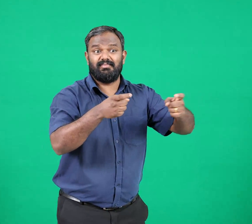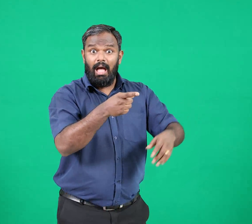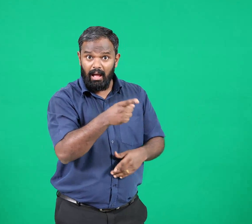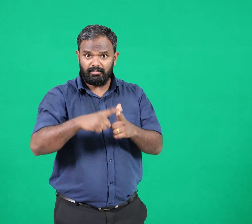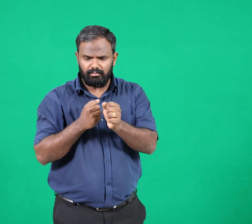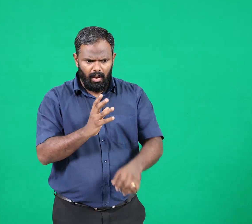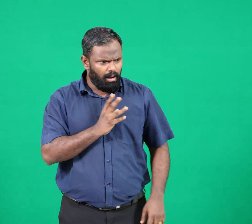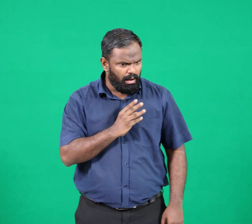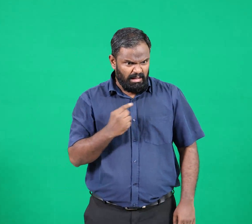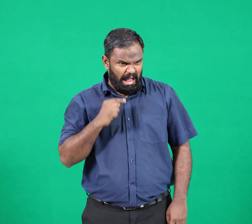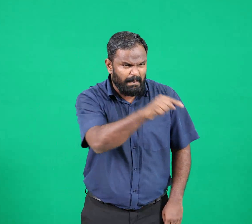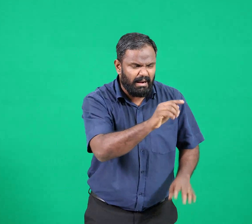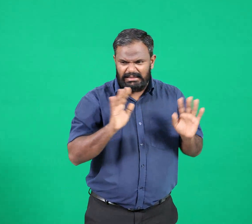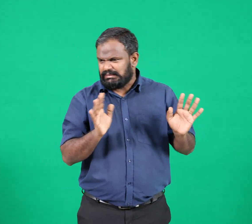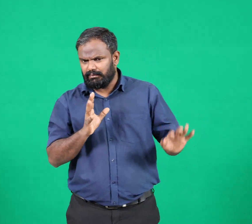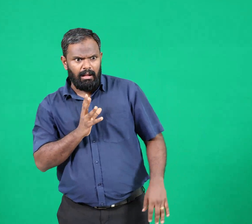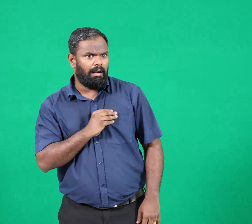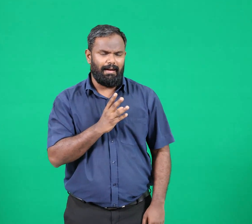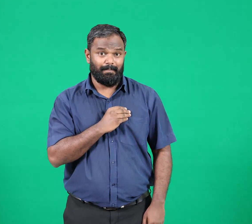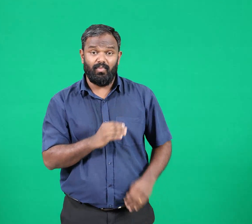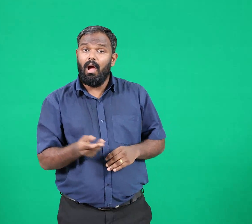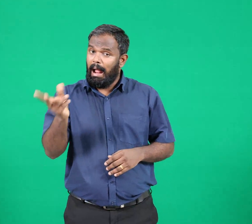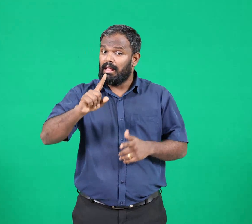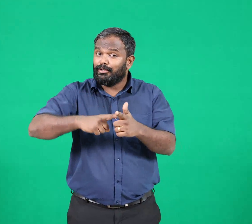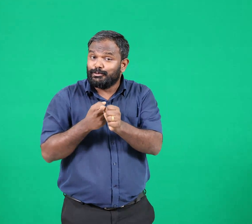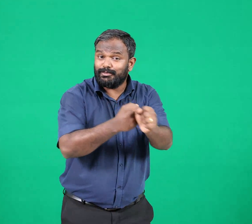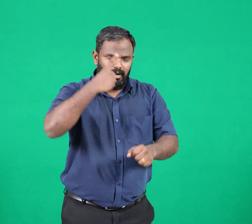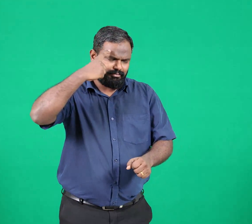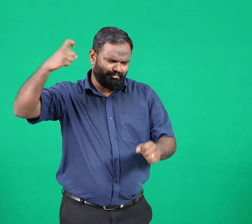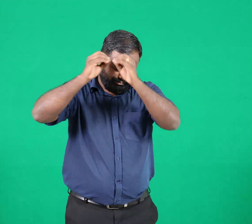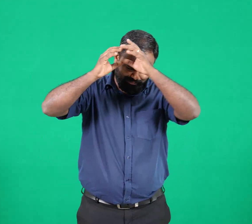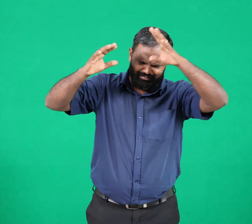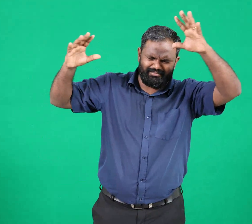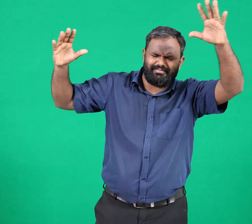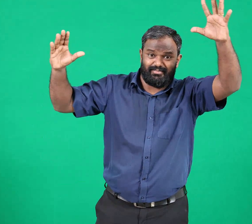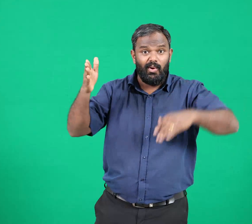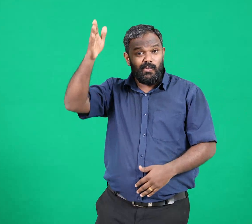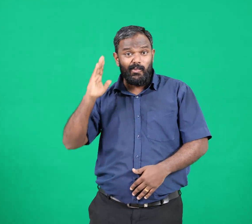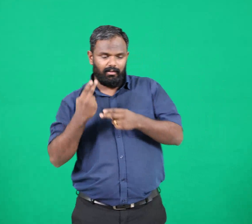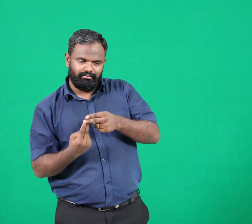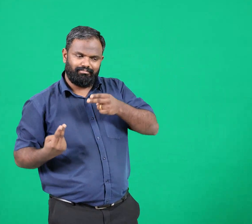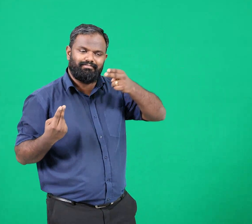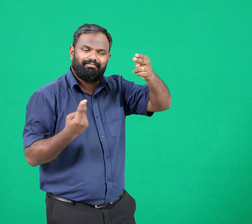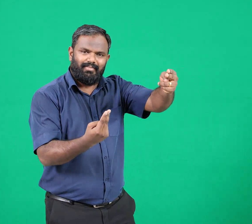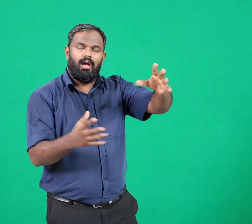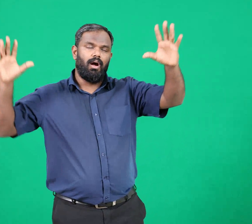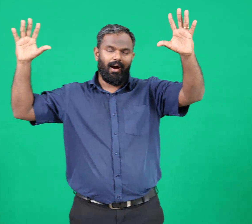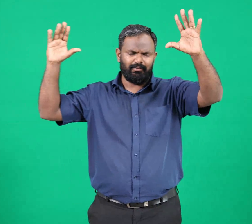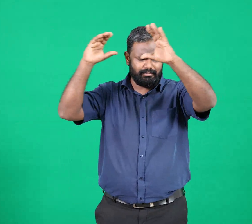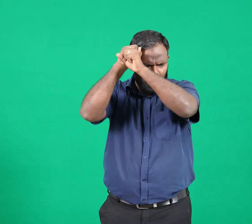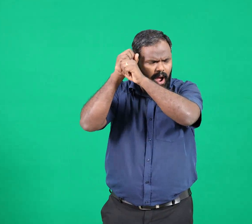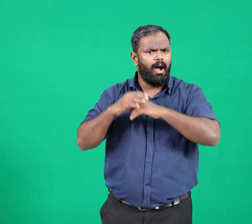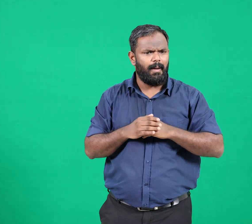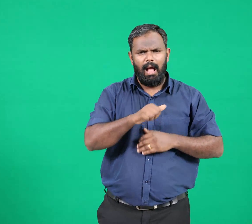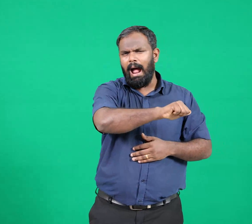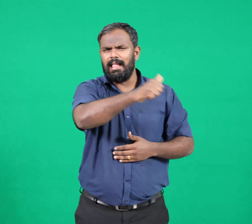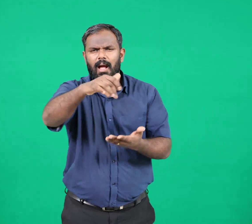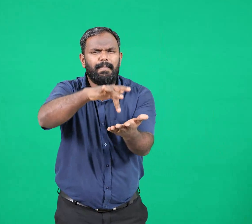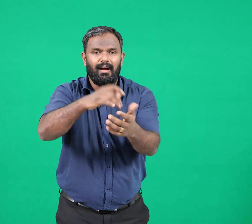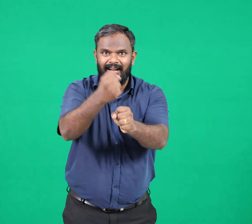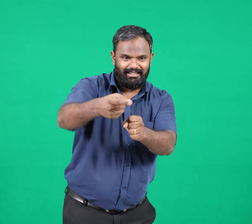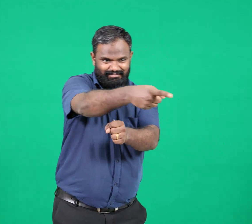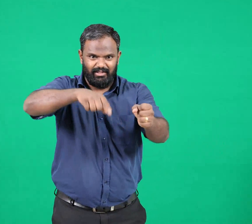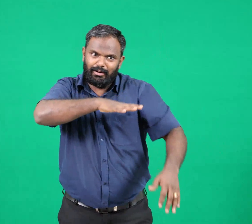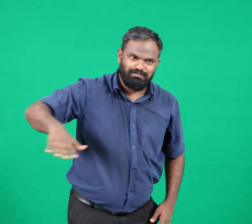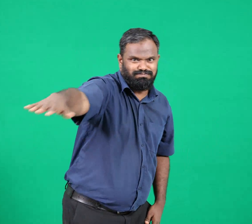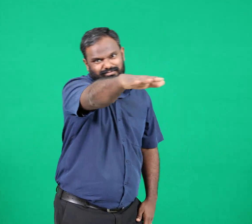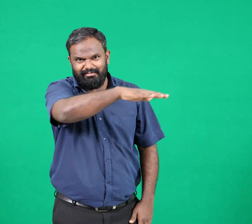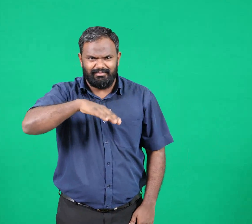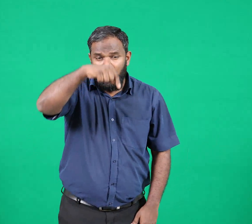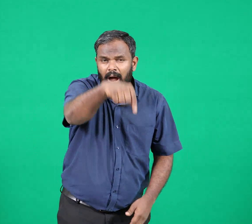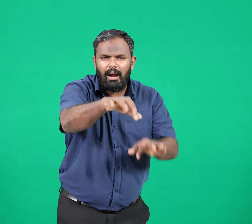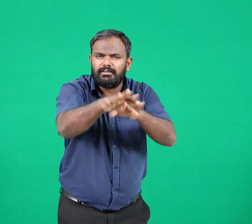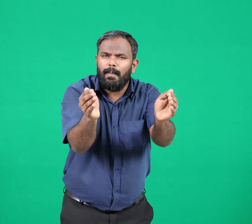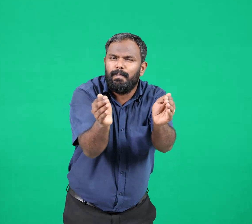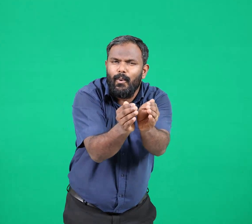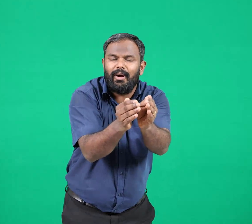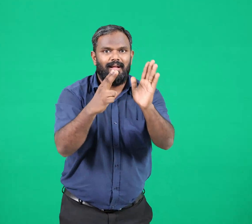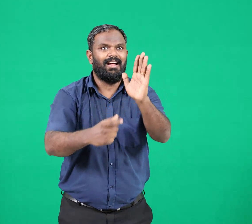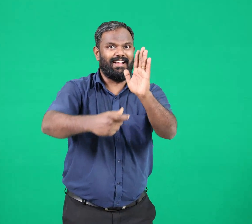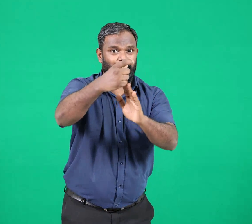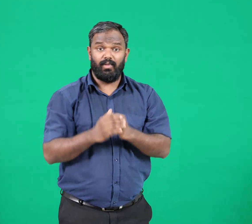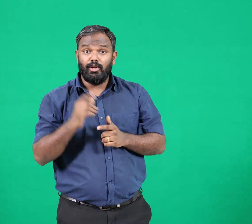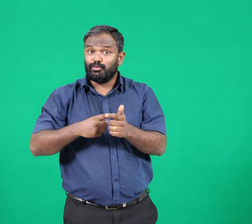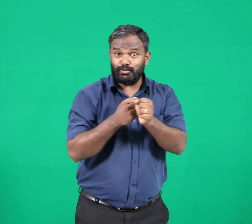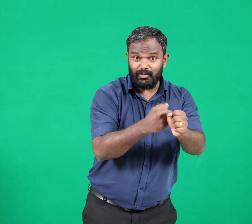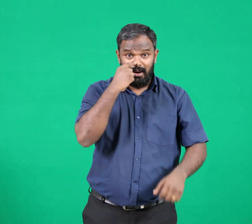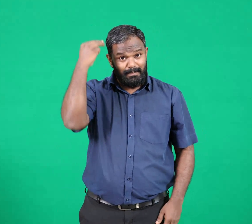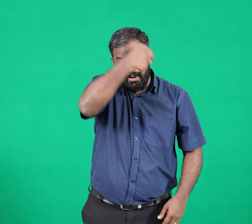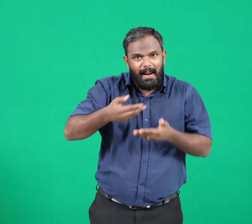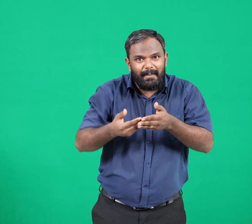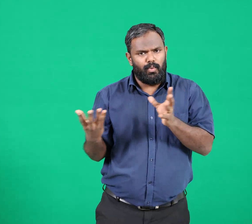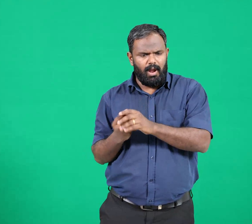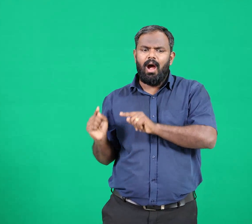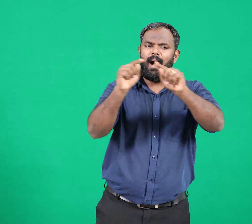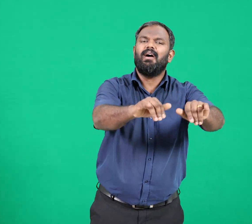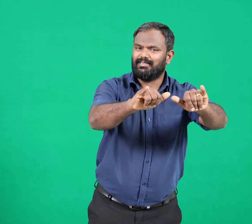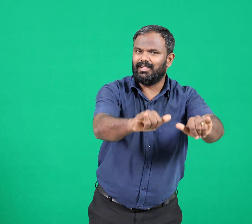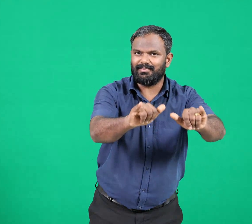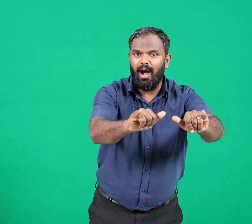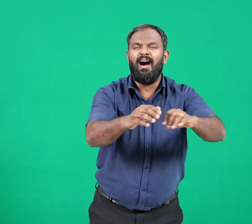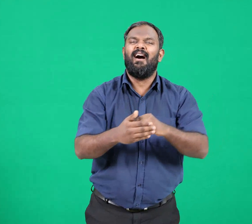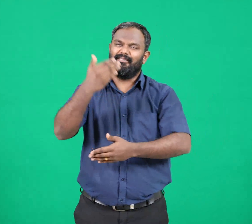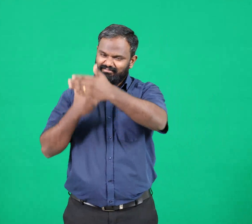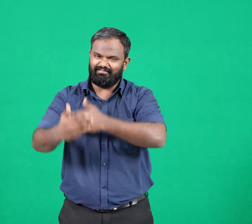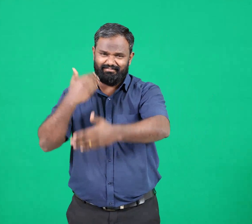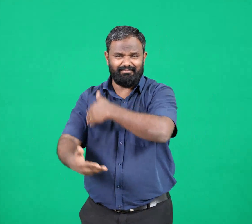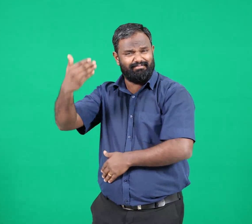And having been warned in a dream, he withdrew to the district of Galilee, and he went and lived in a town called Nazareth.